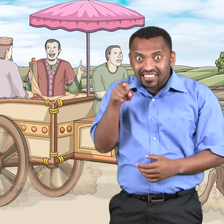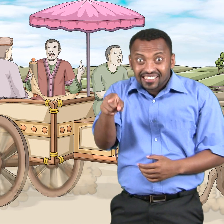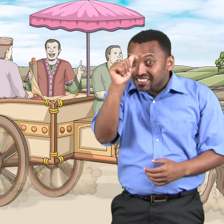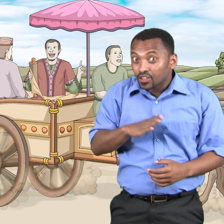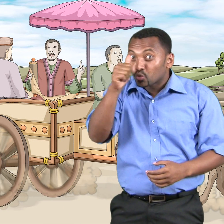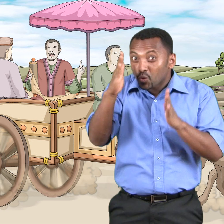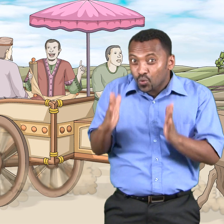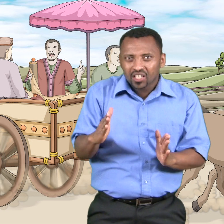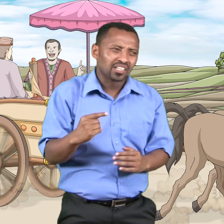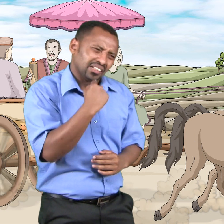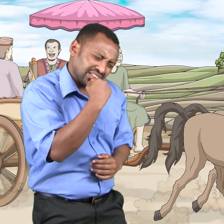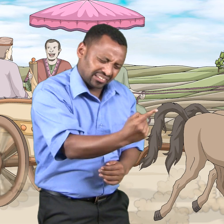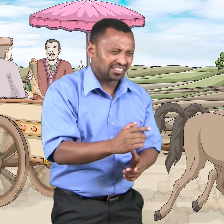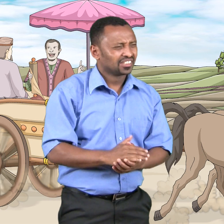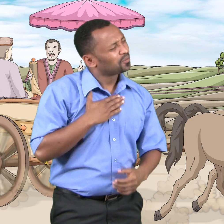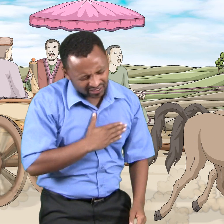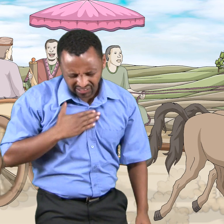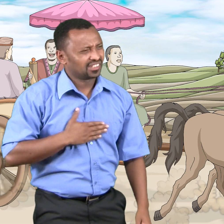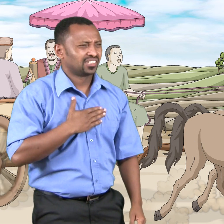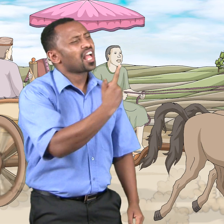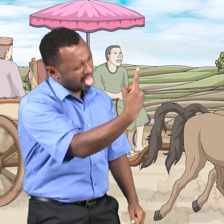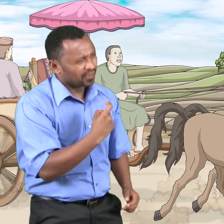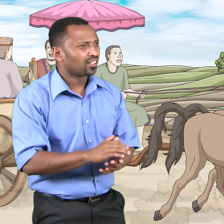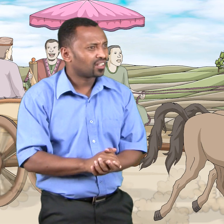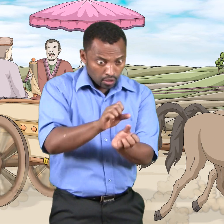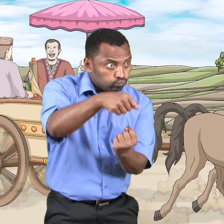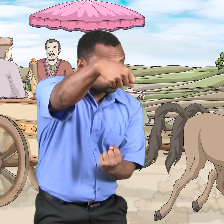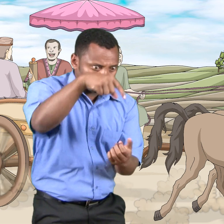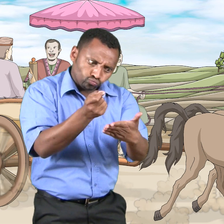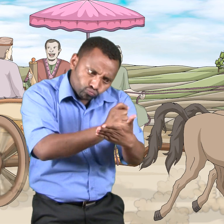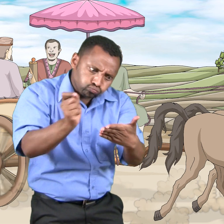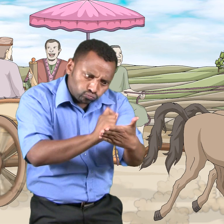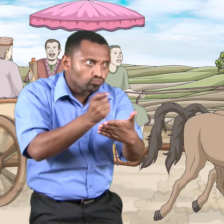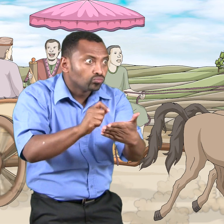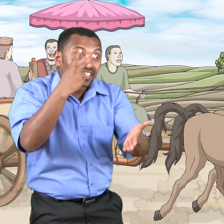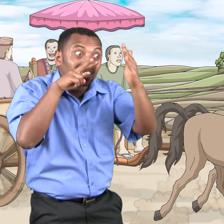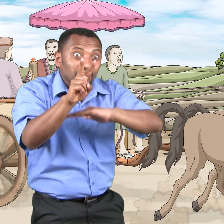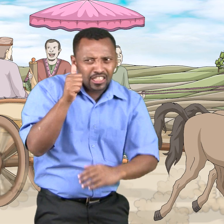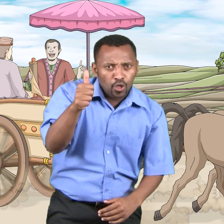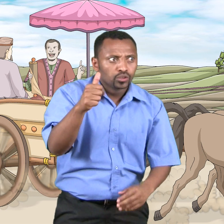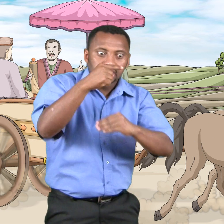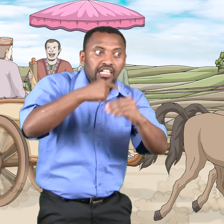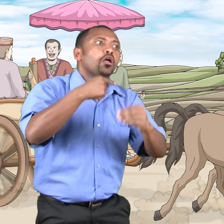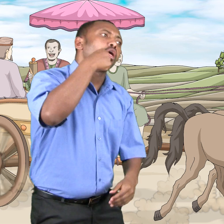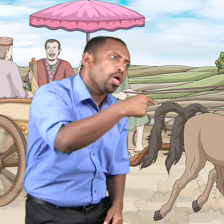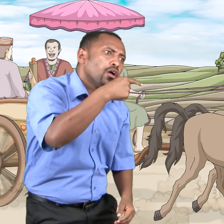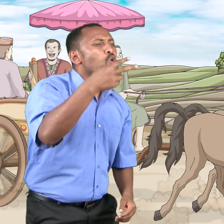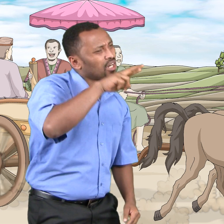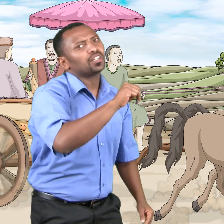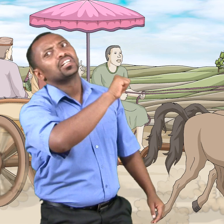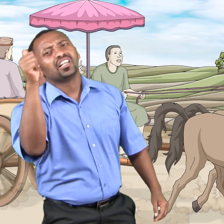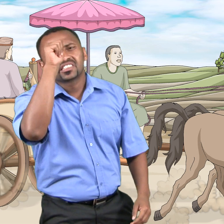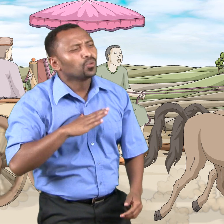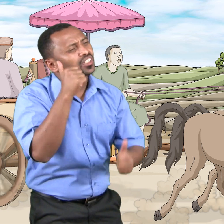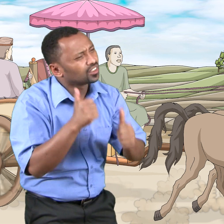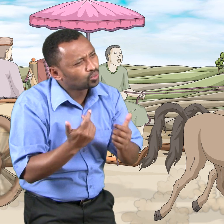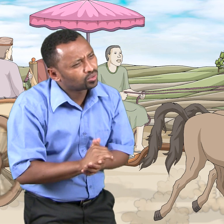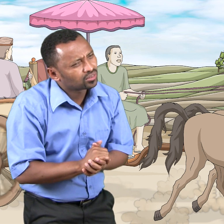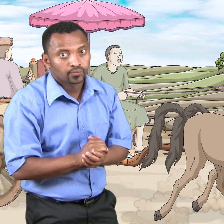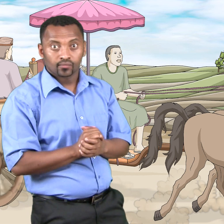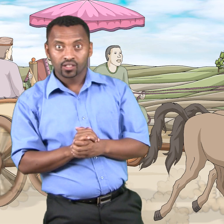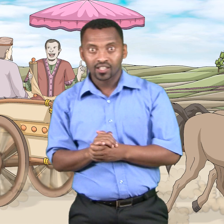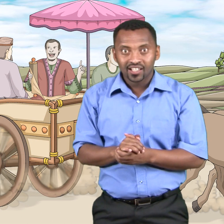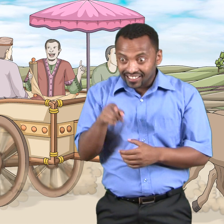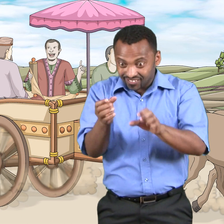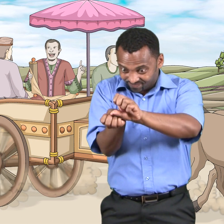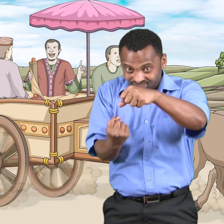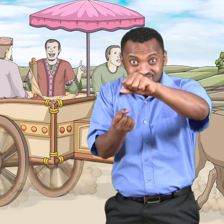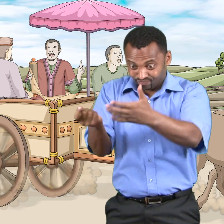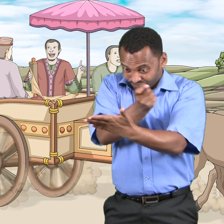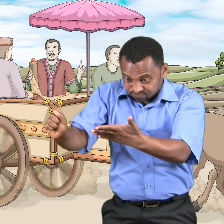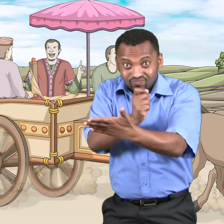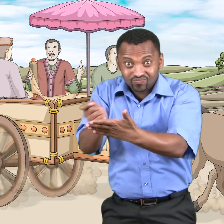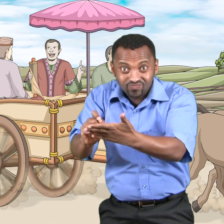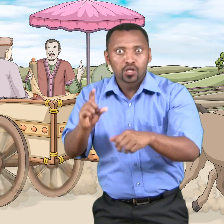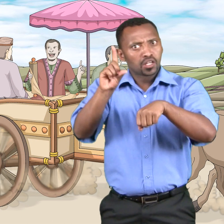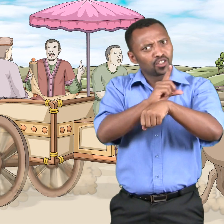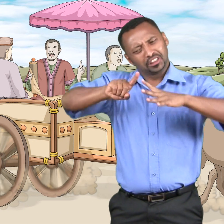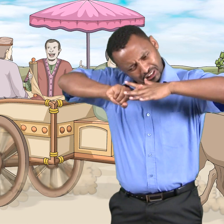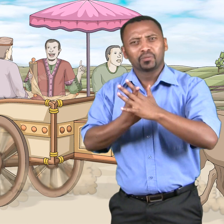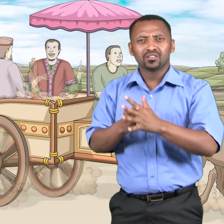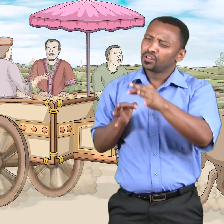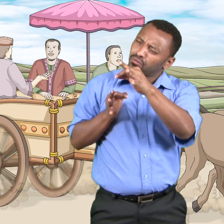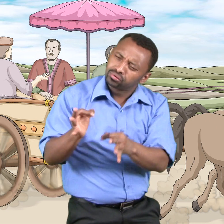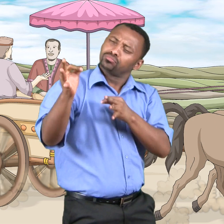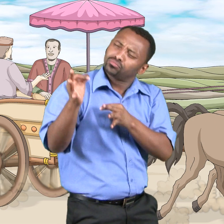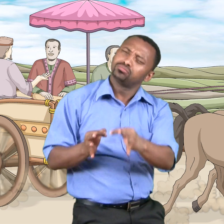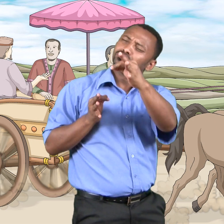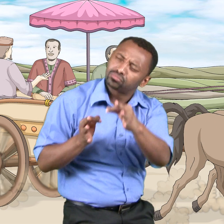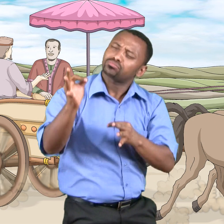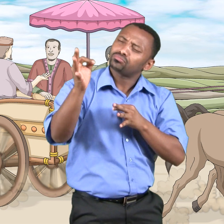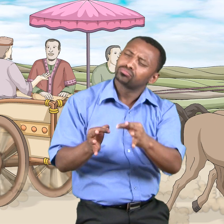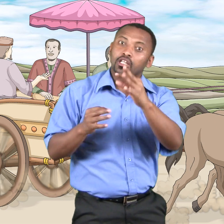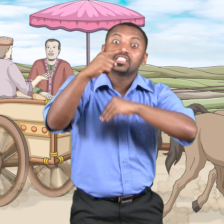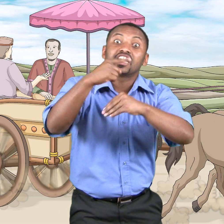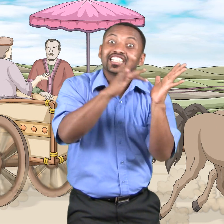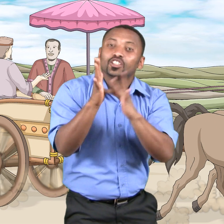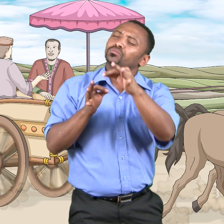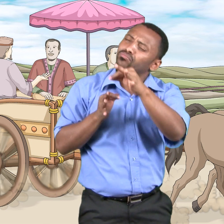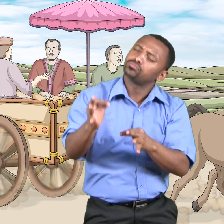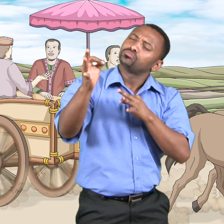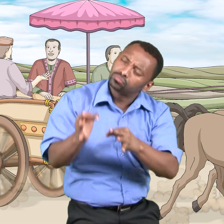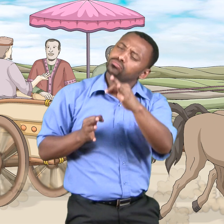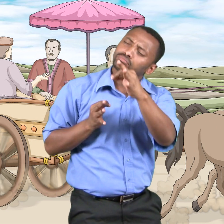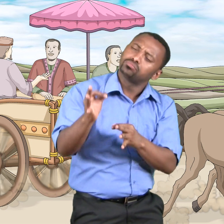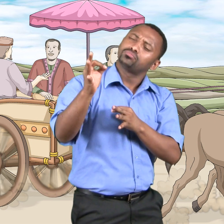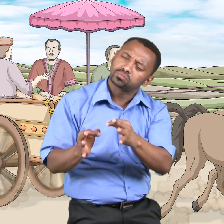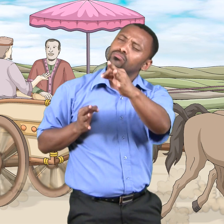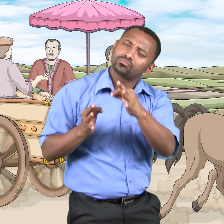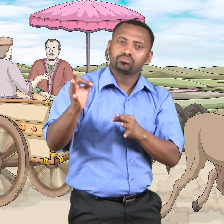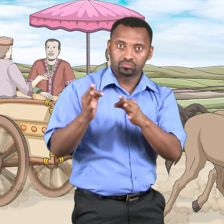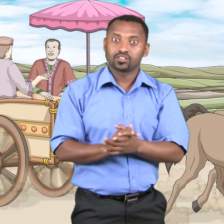“Tell me,” said the eunuch, “who is the prophet talking about, himself or someone else?”